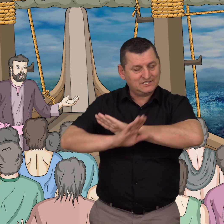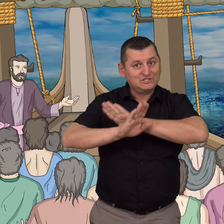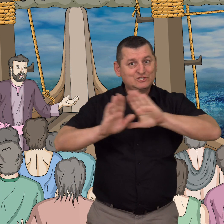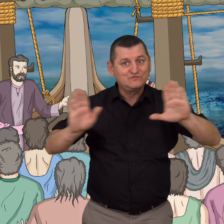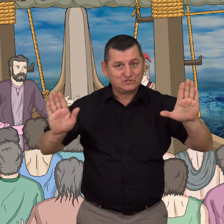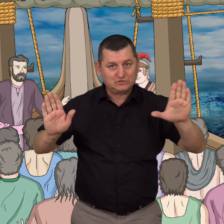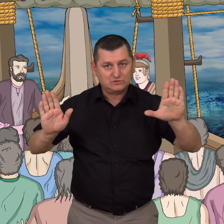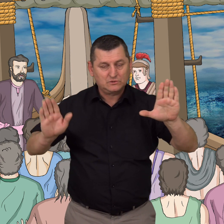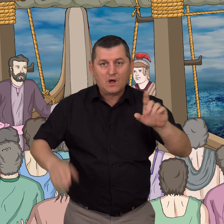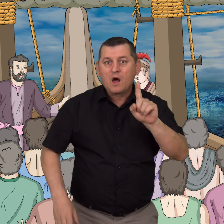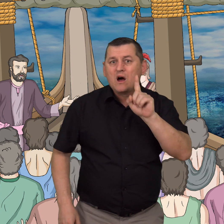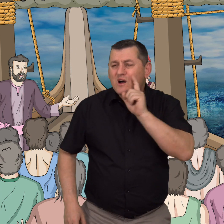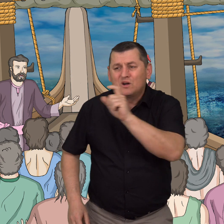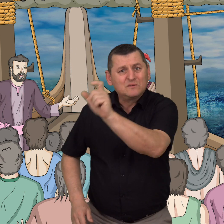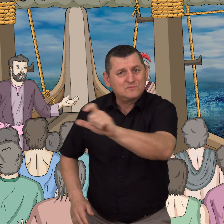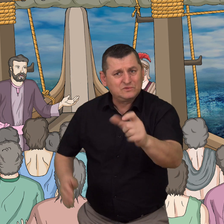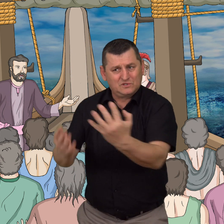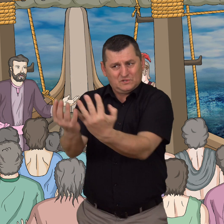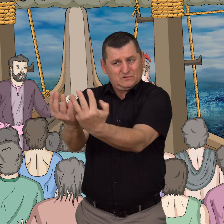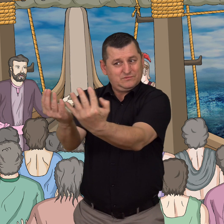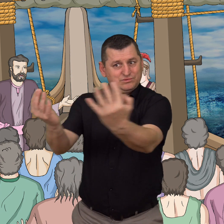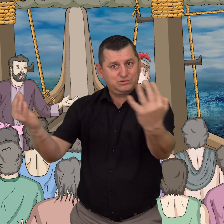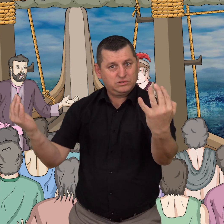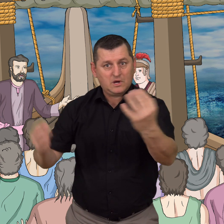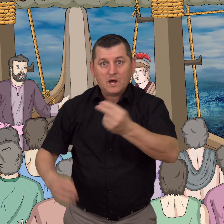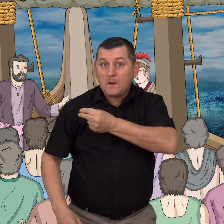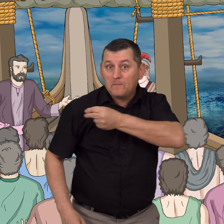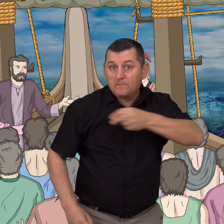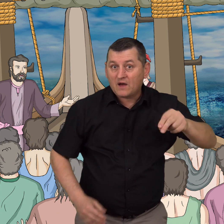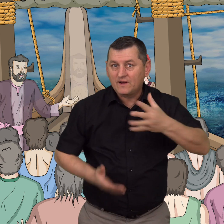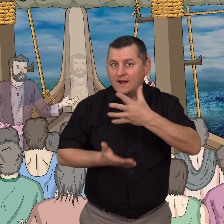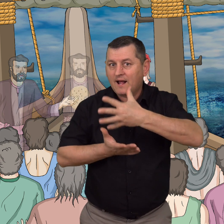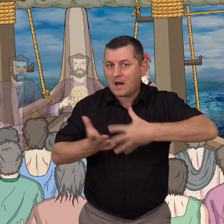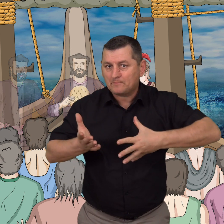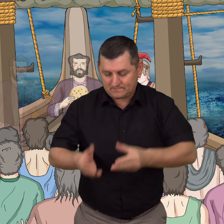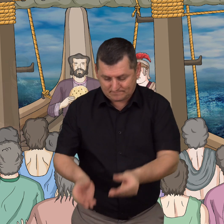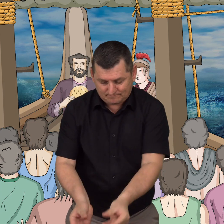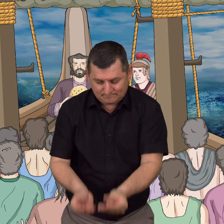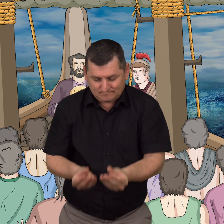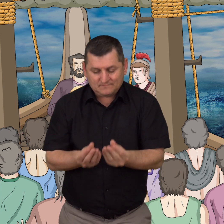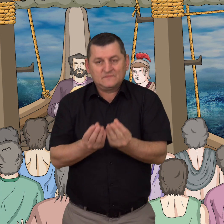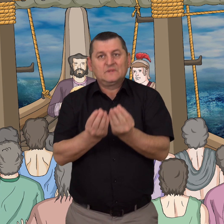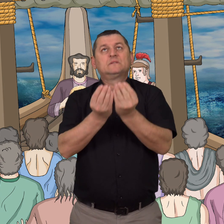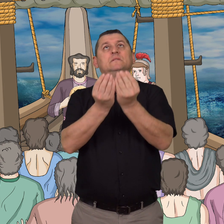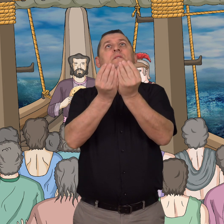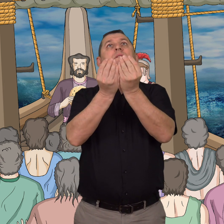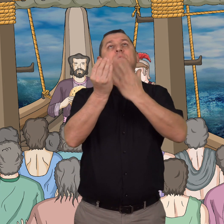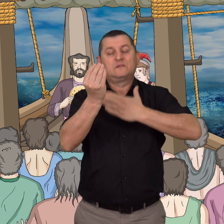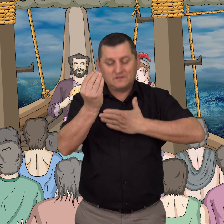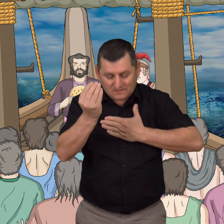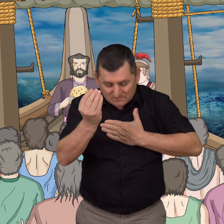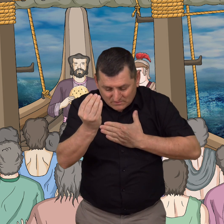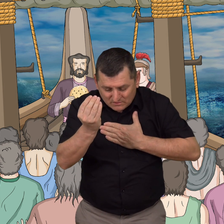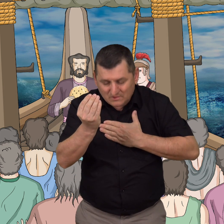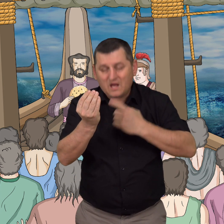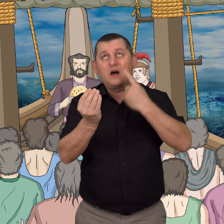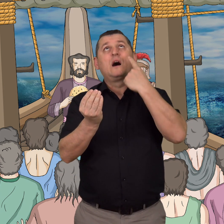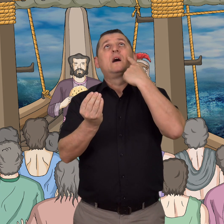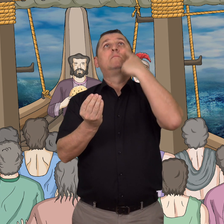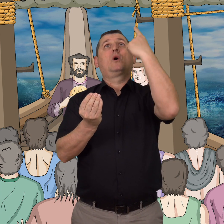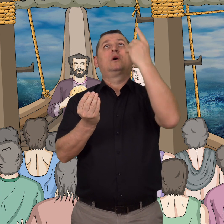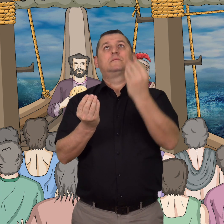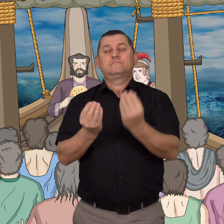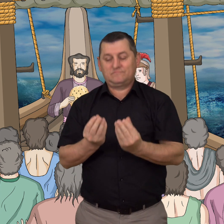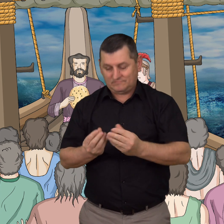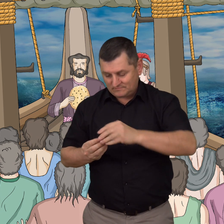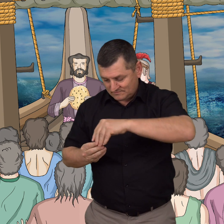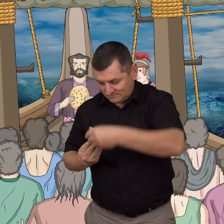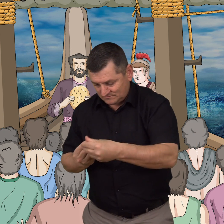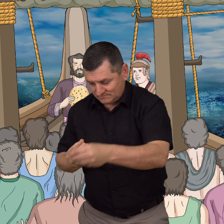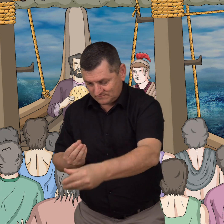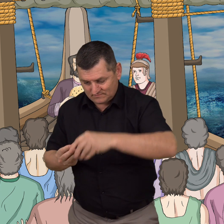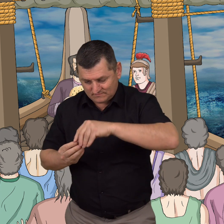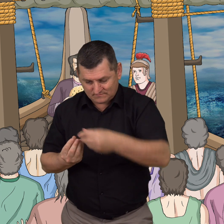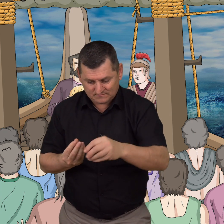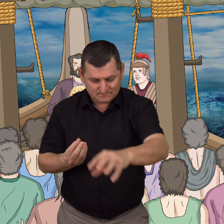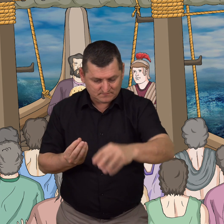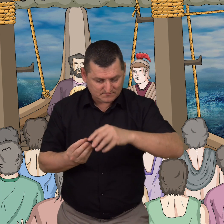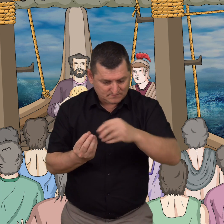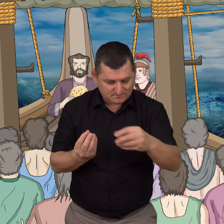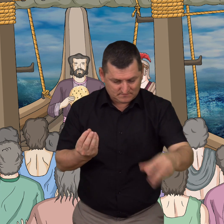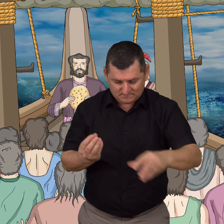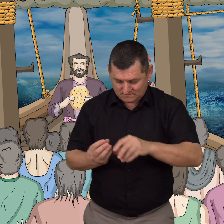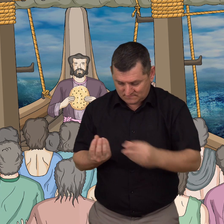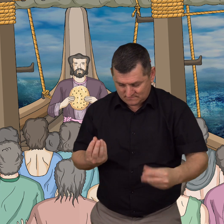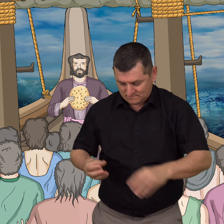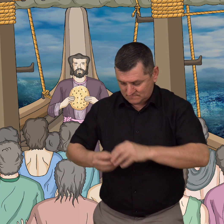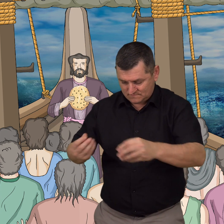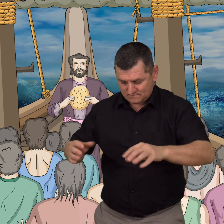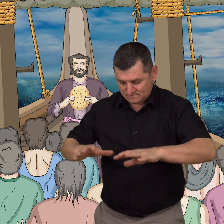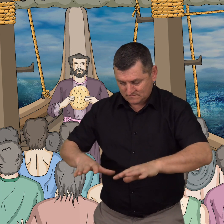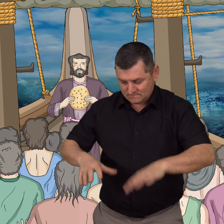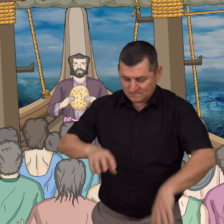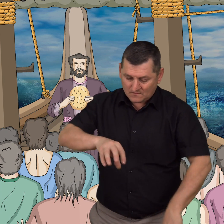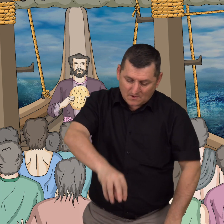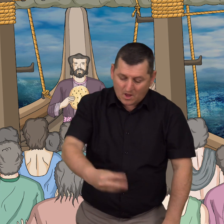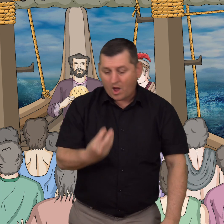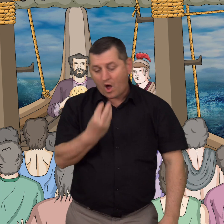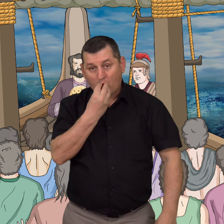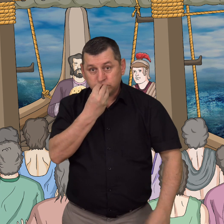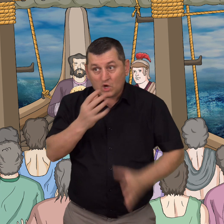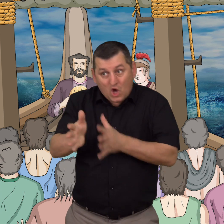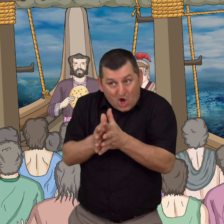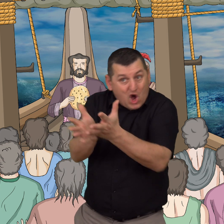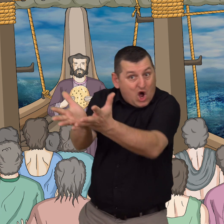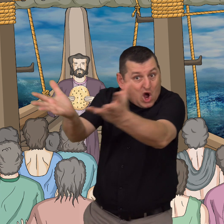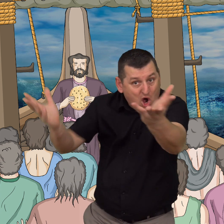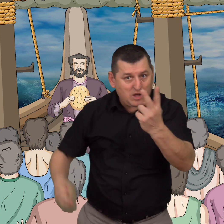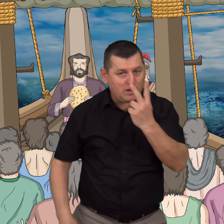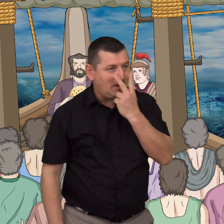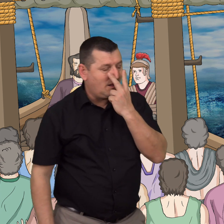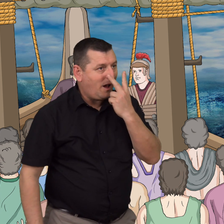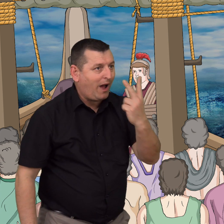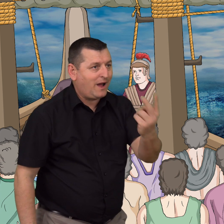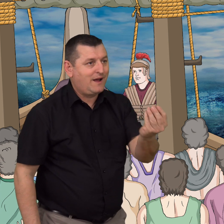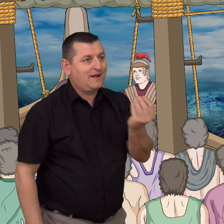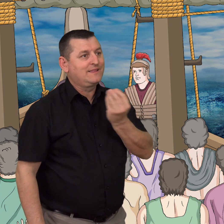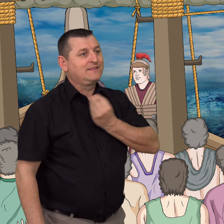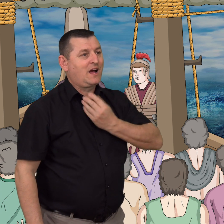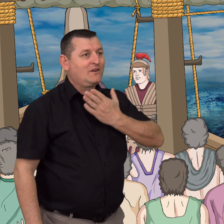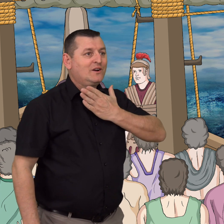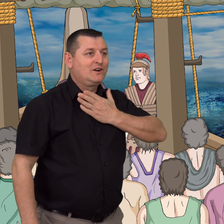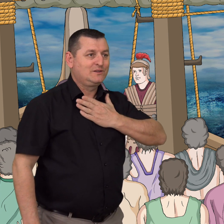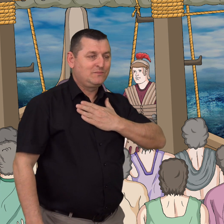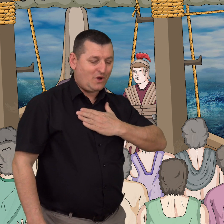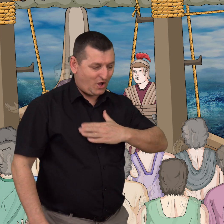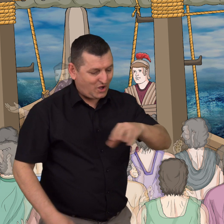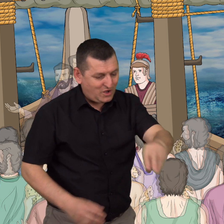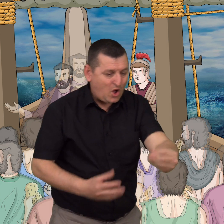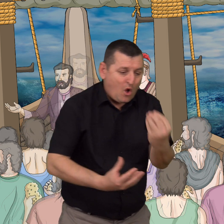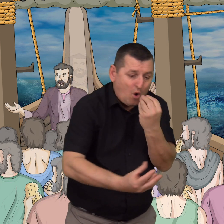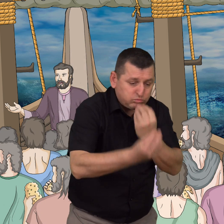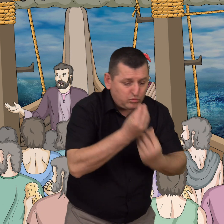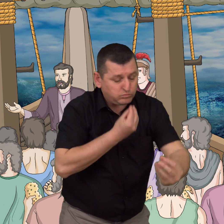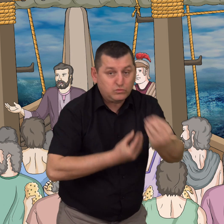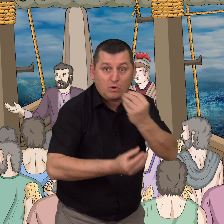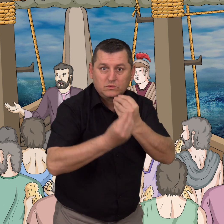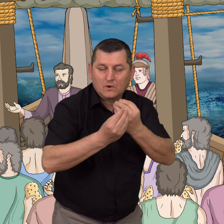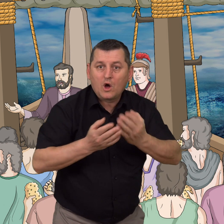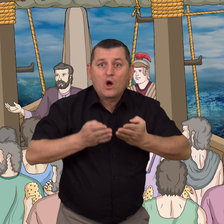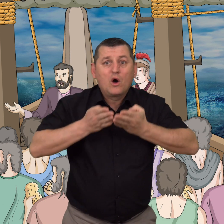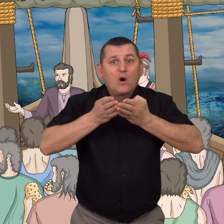After he had said this, Paul took bread and gave thanks to God in front of them all. Then he broke it and began to eat.